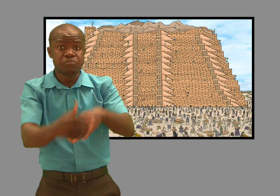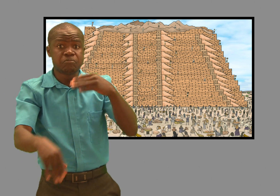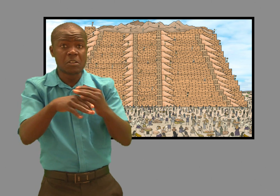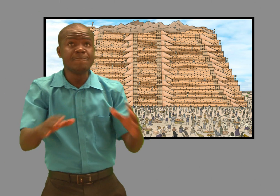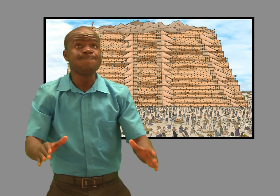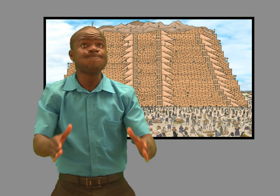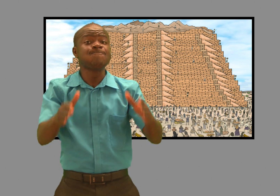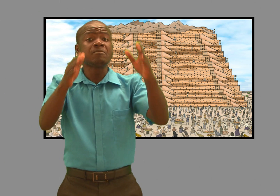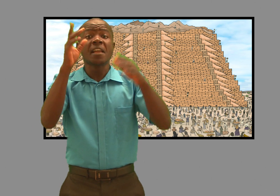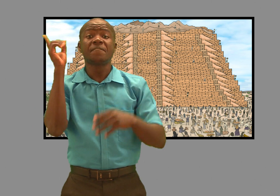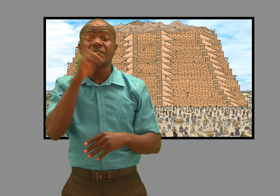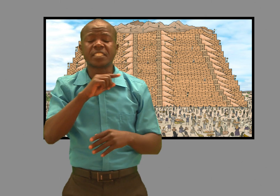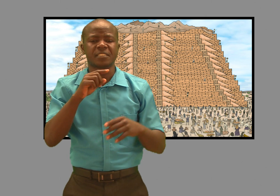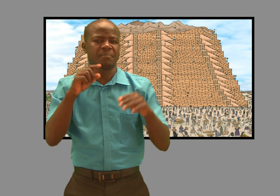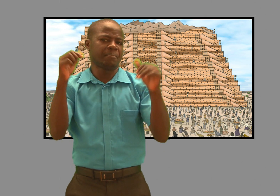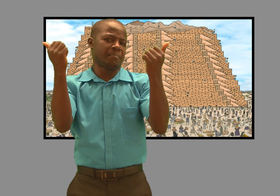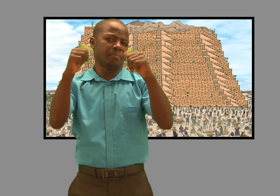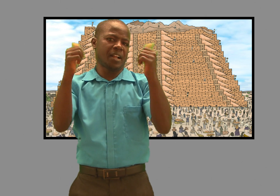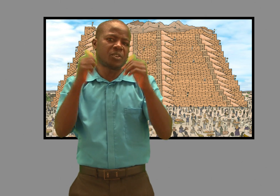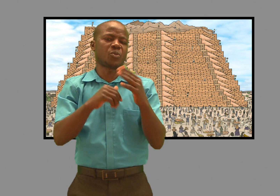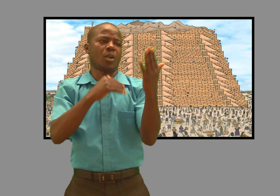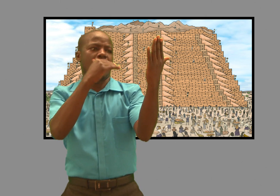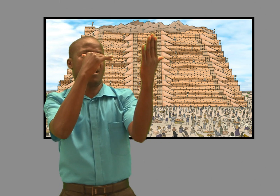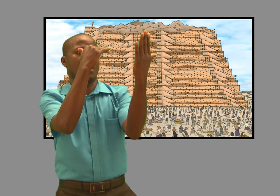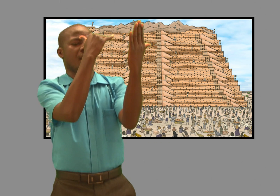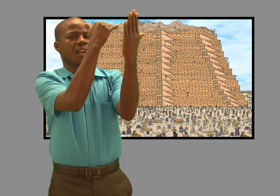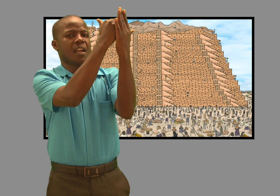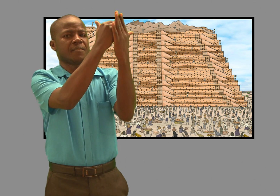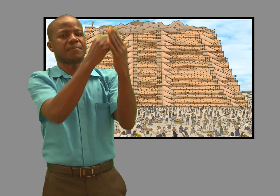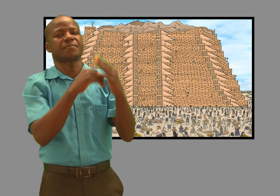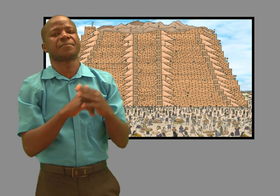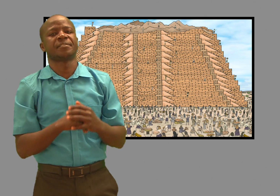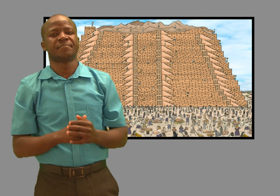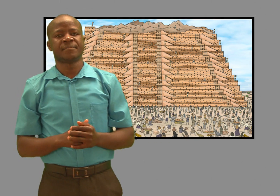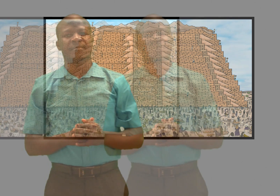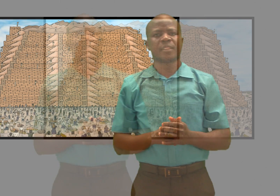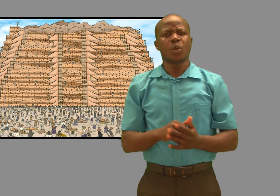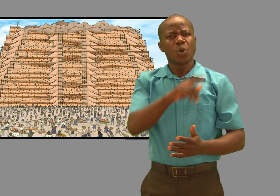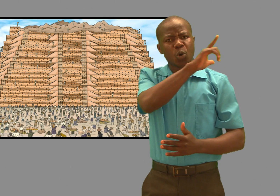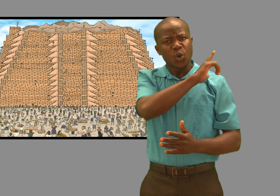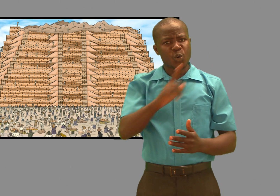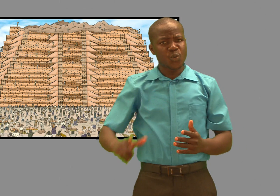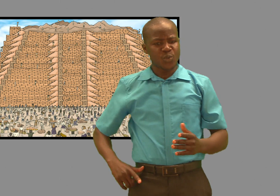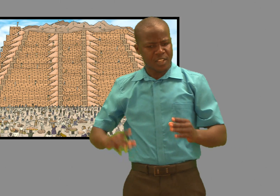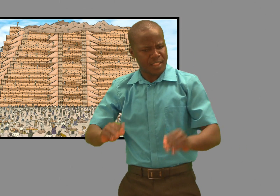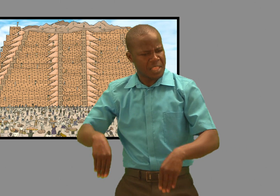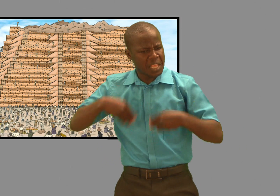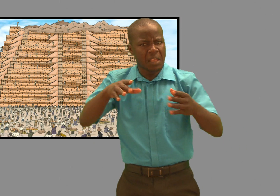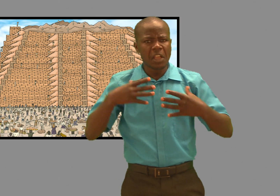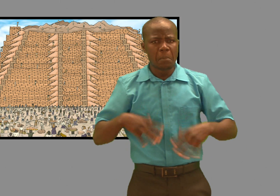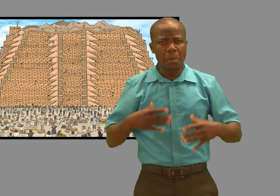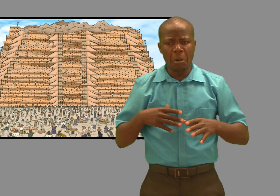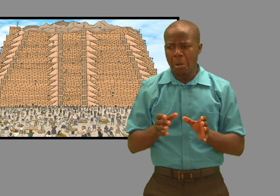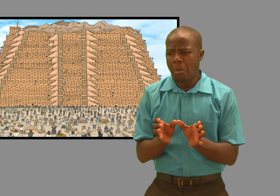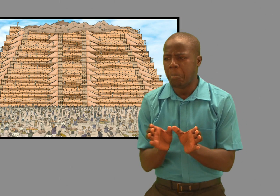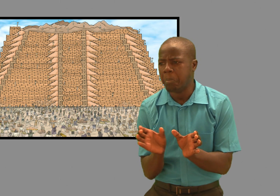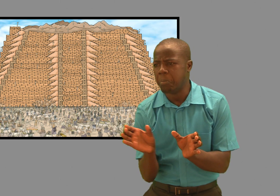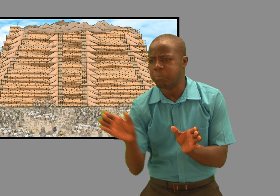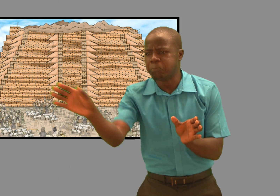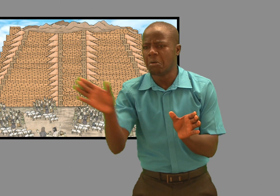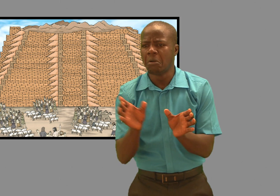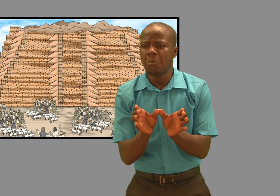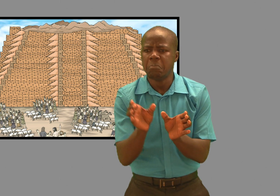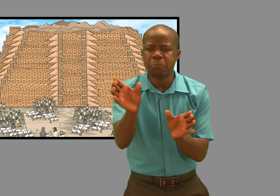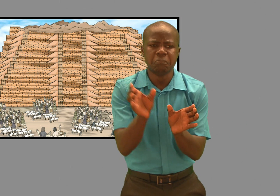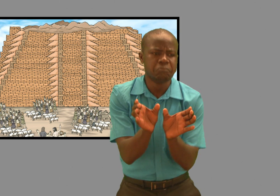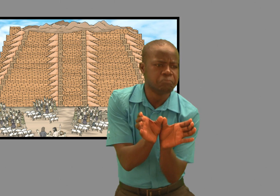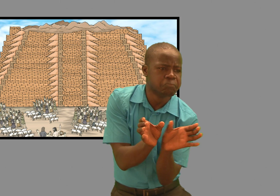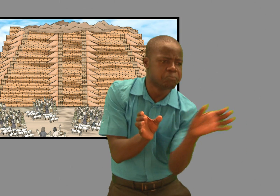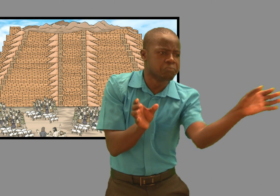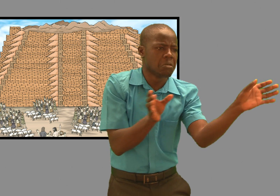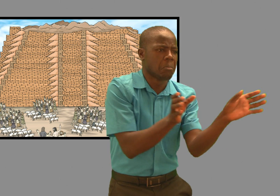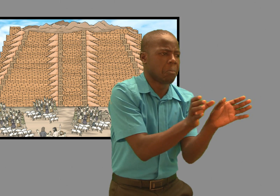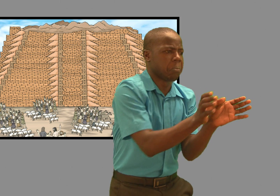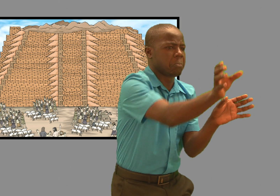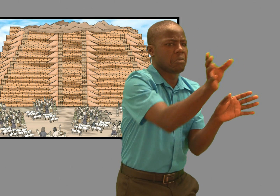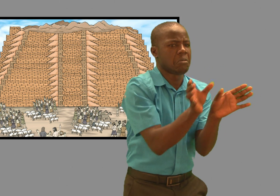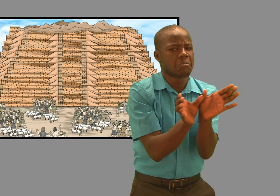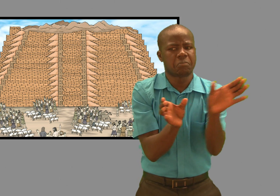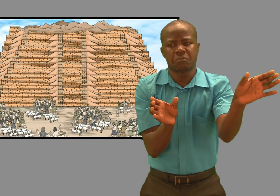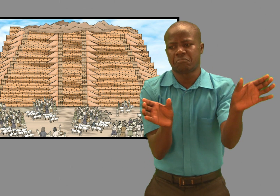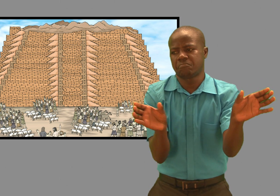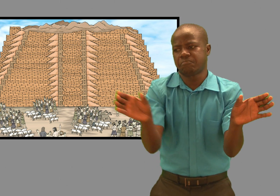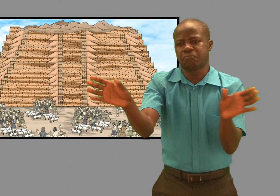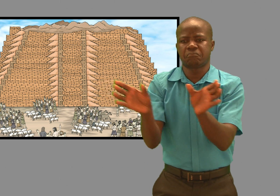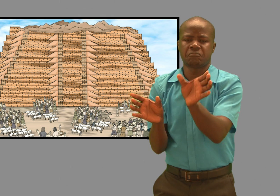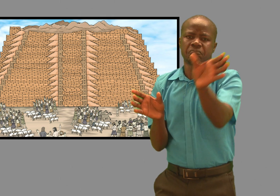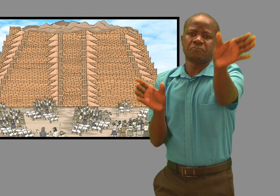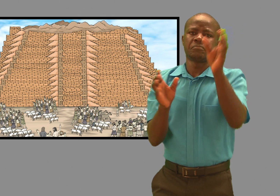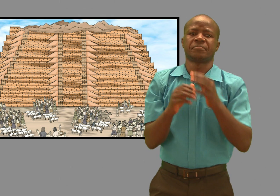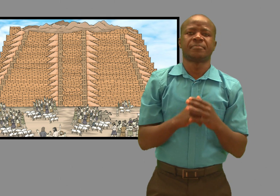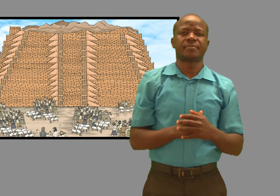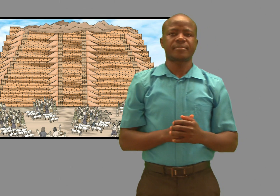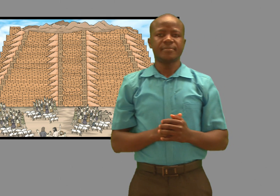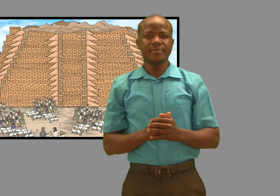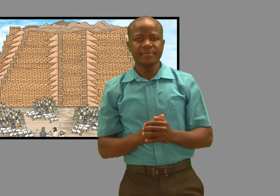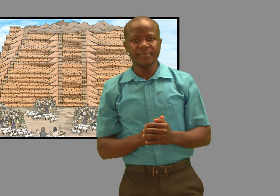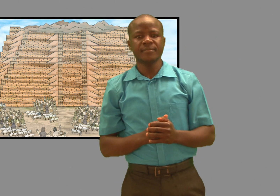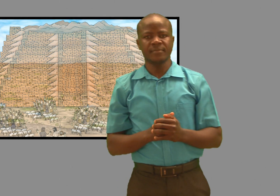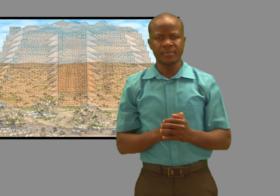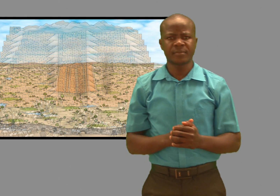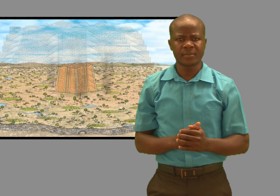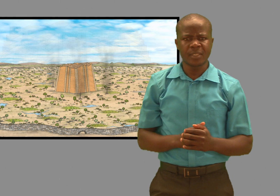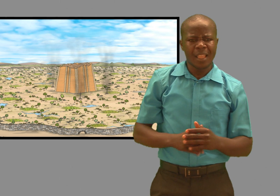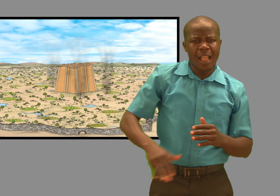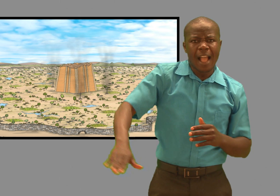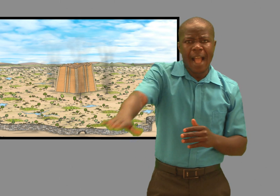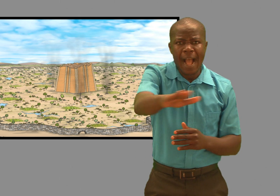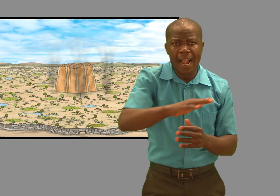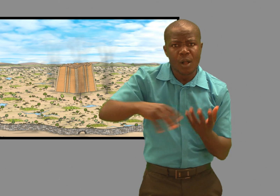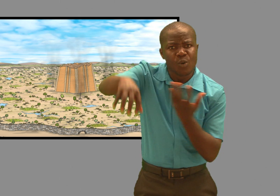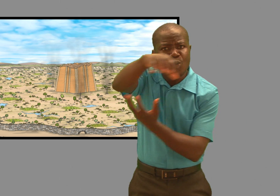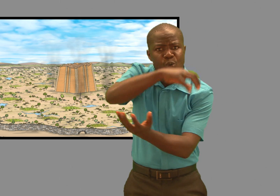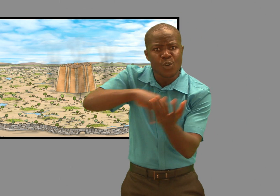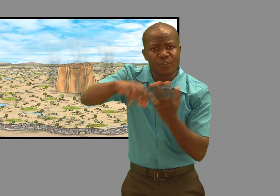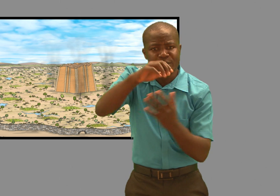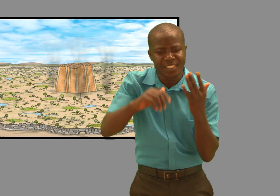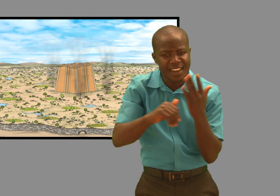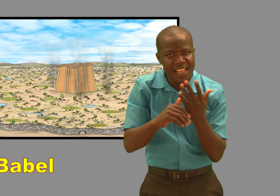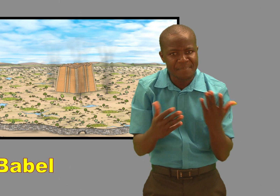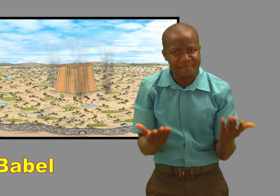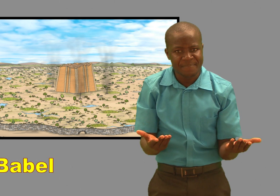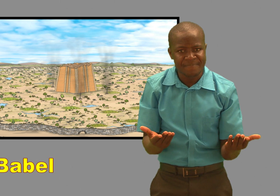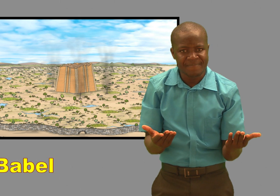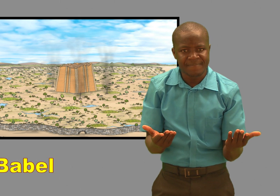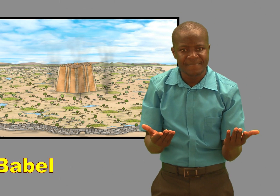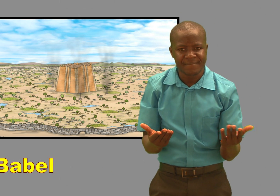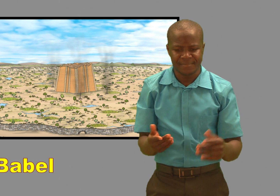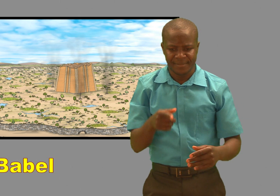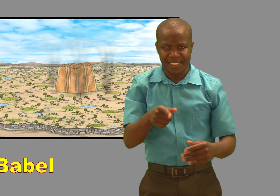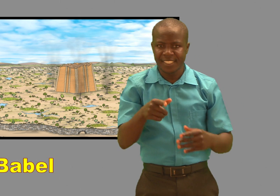So the LORD scattered them from there over the face of all the earth, and they stopped building the city.